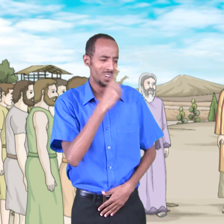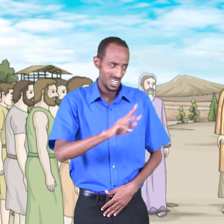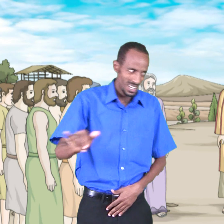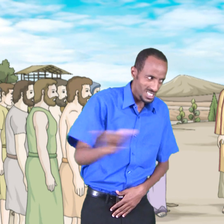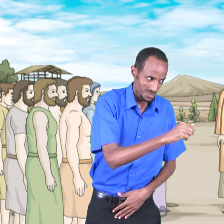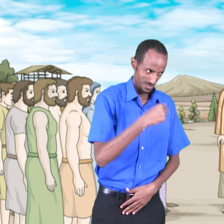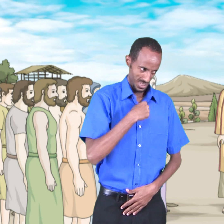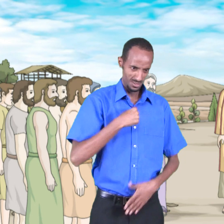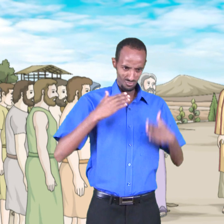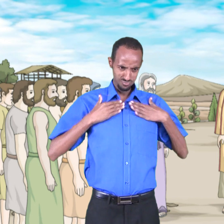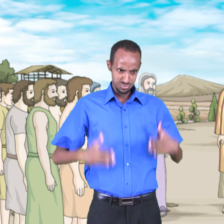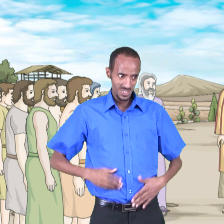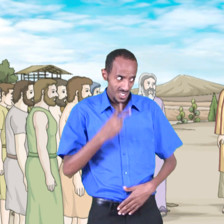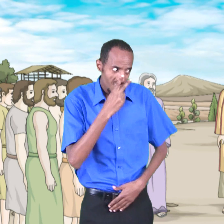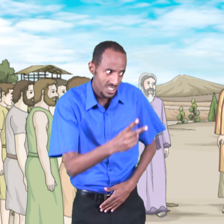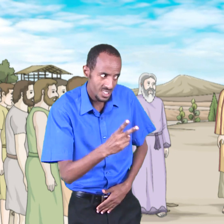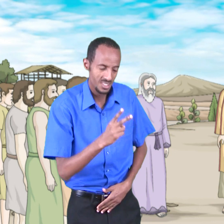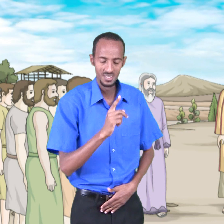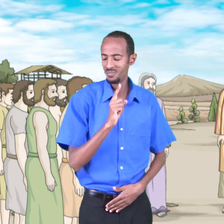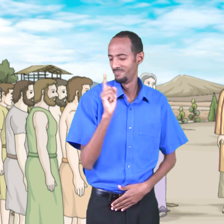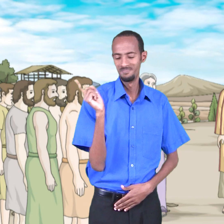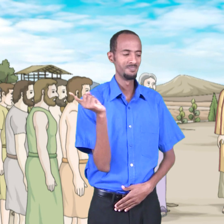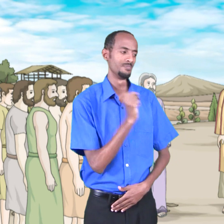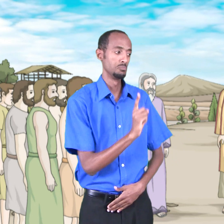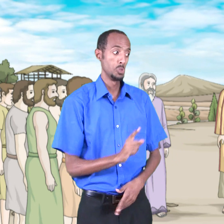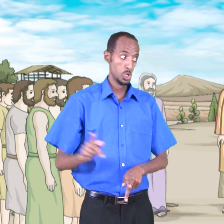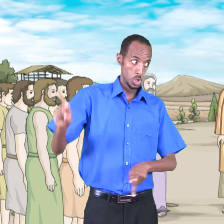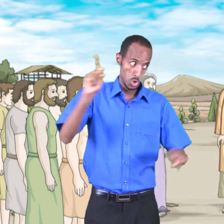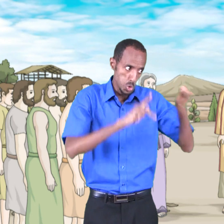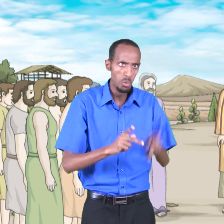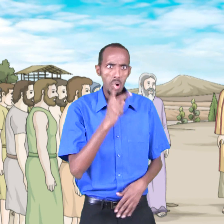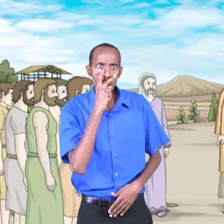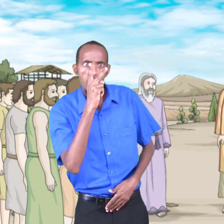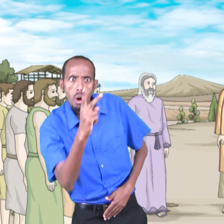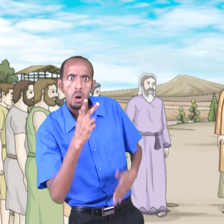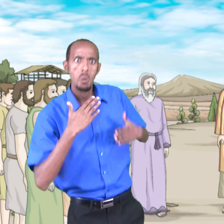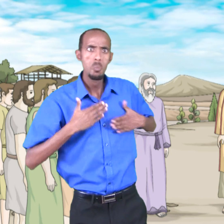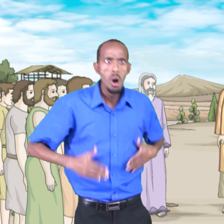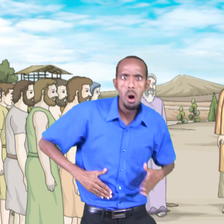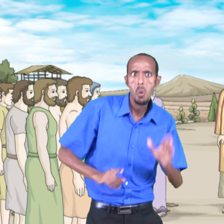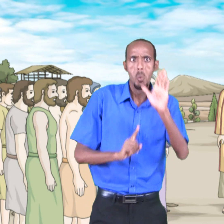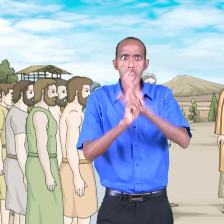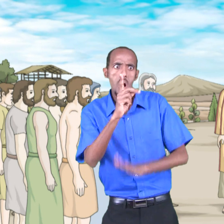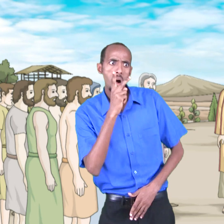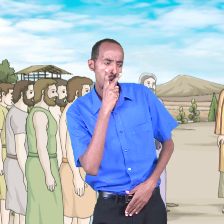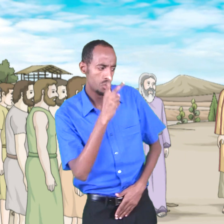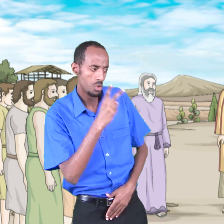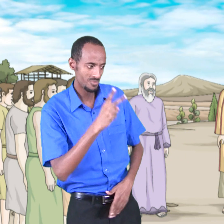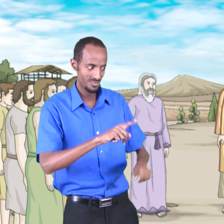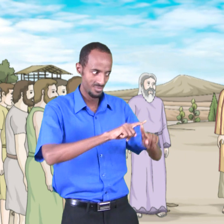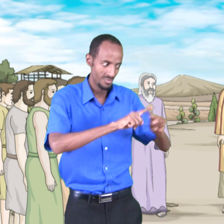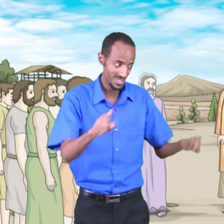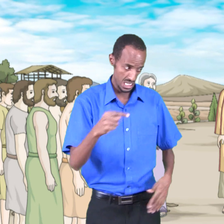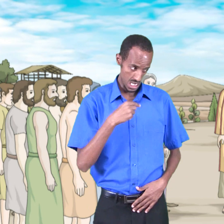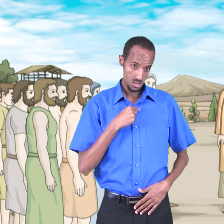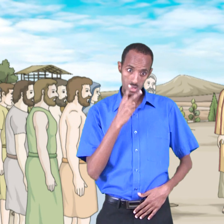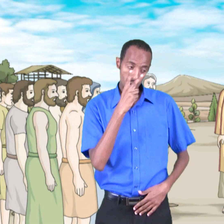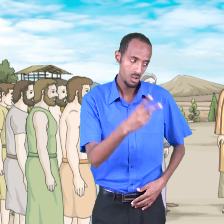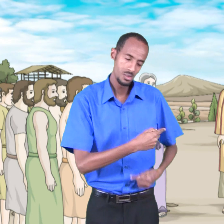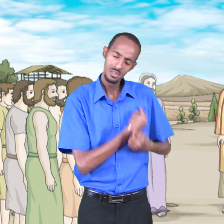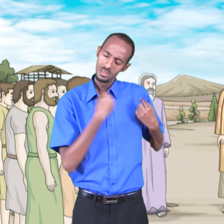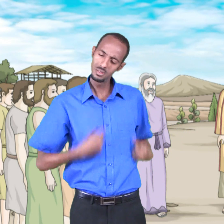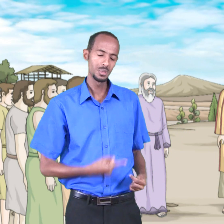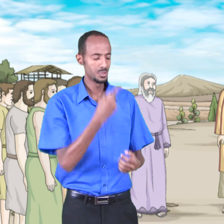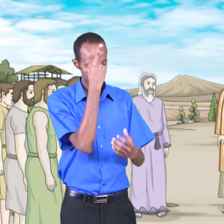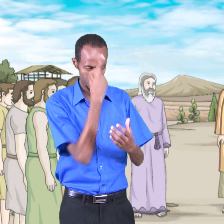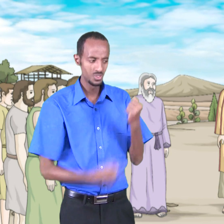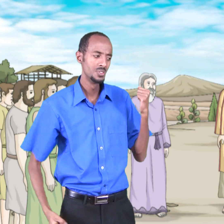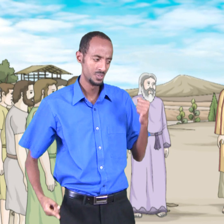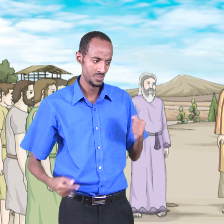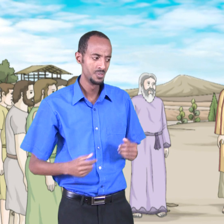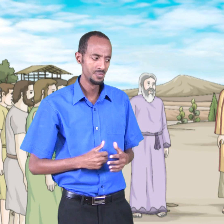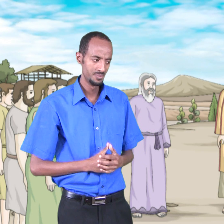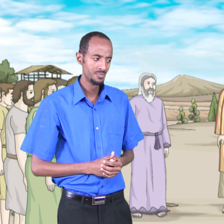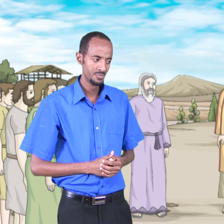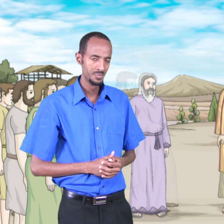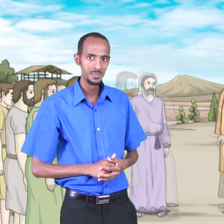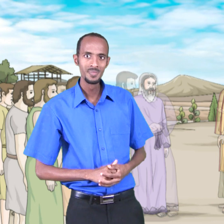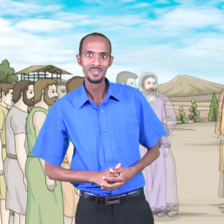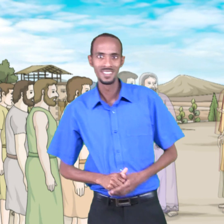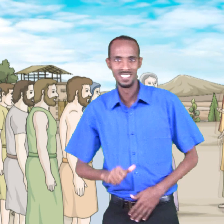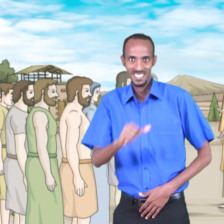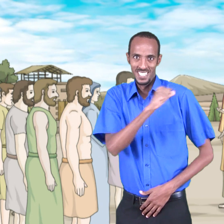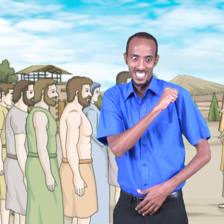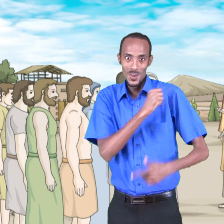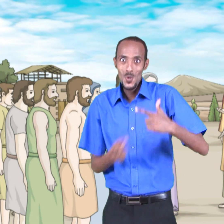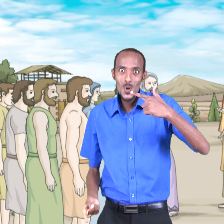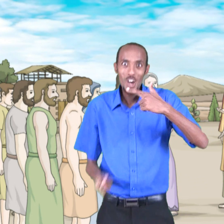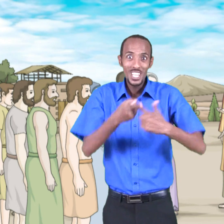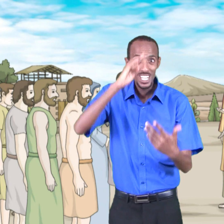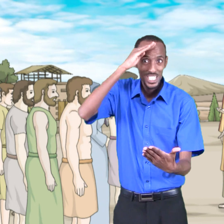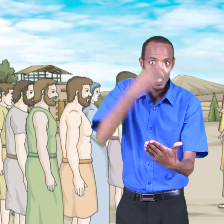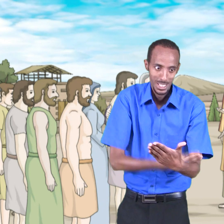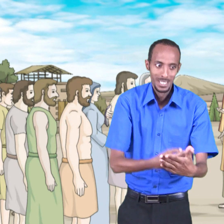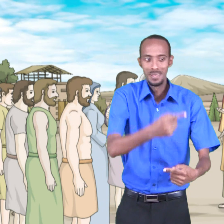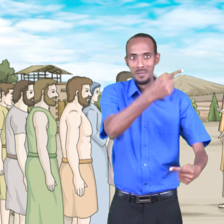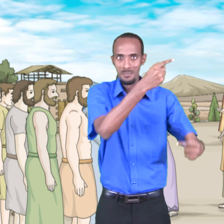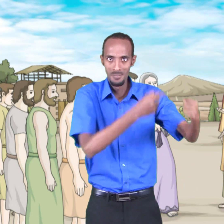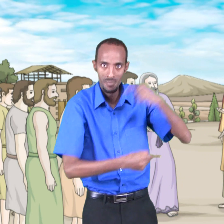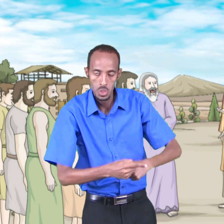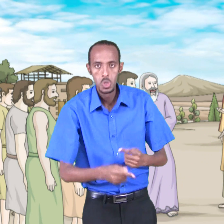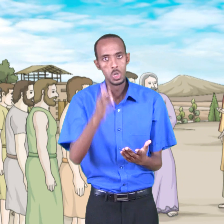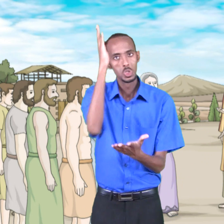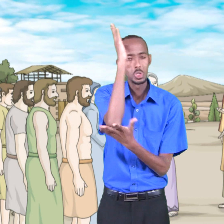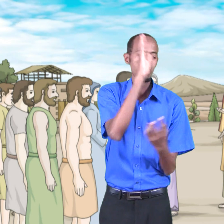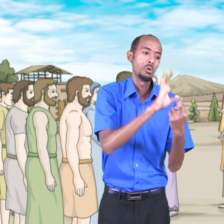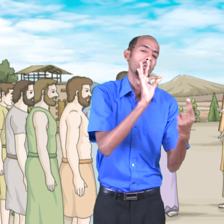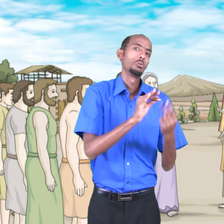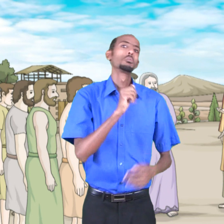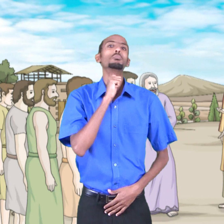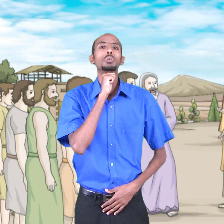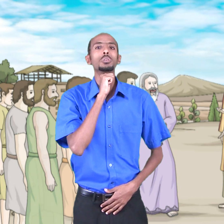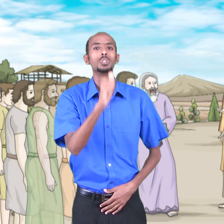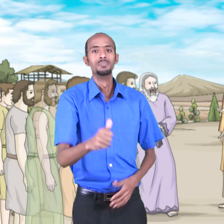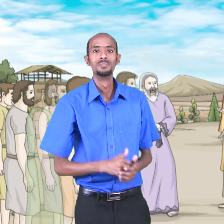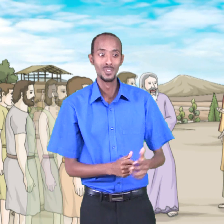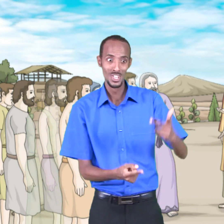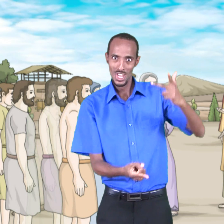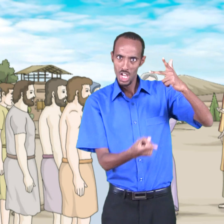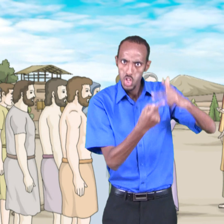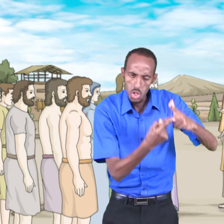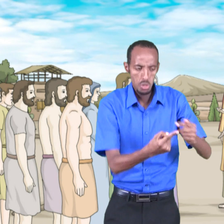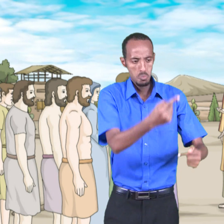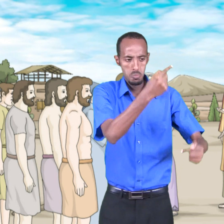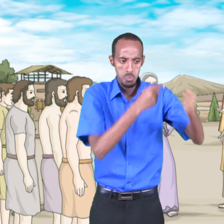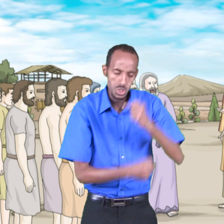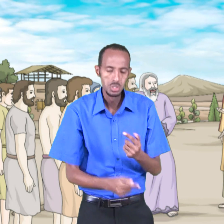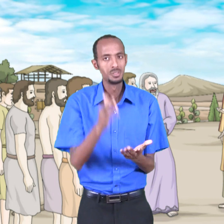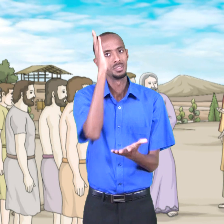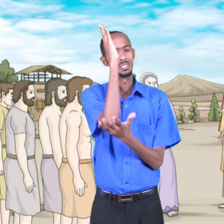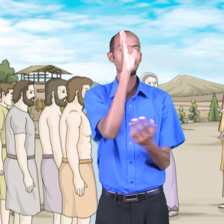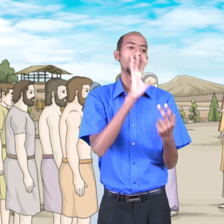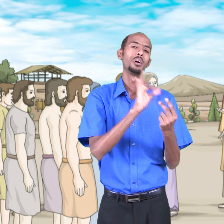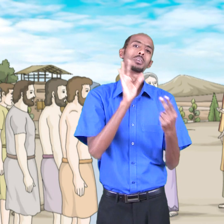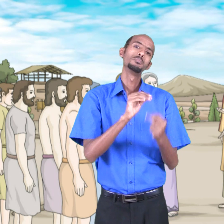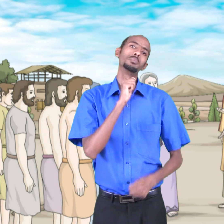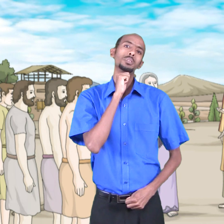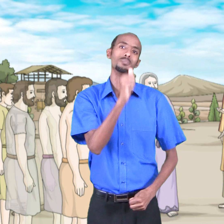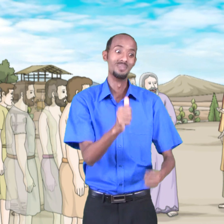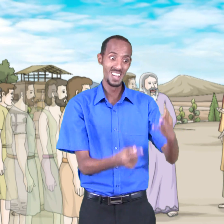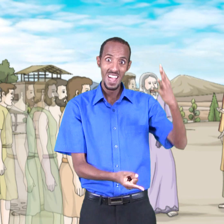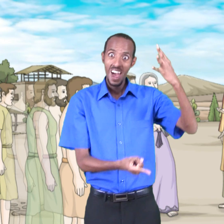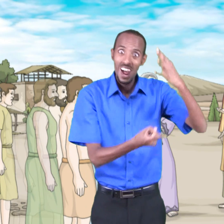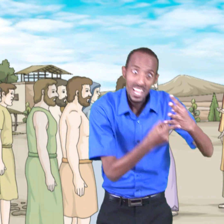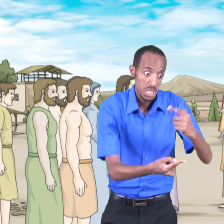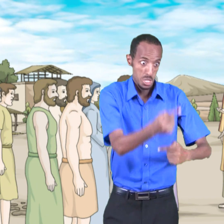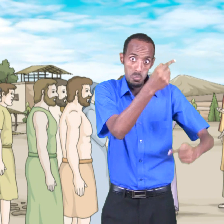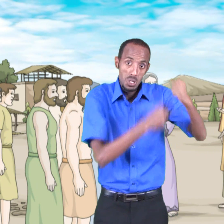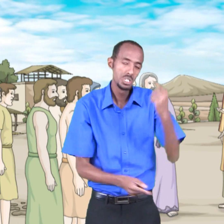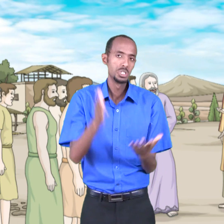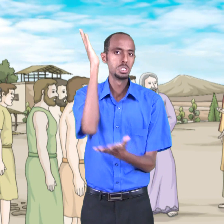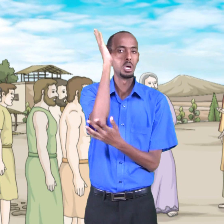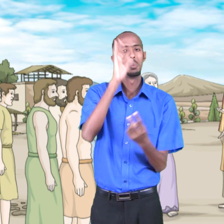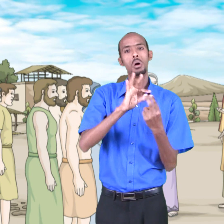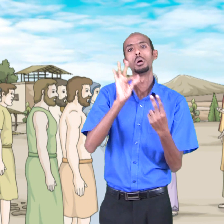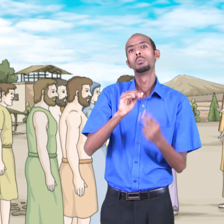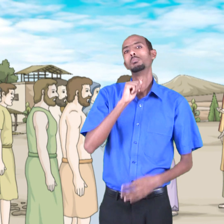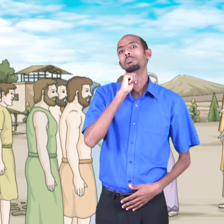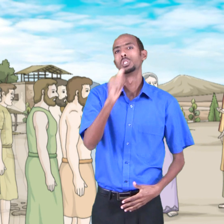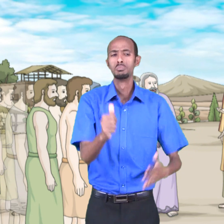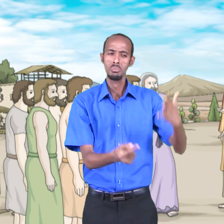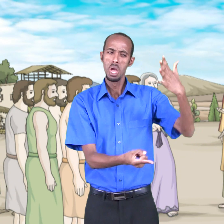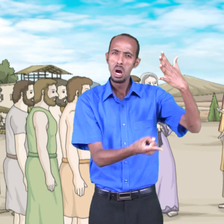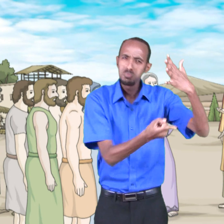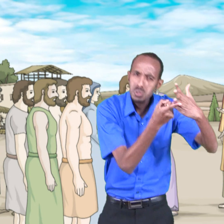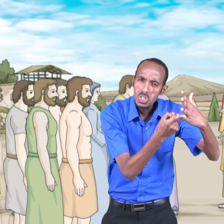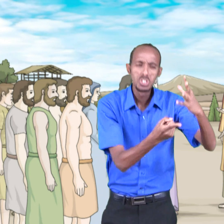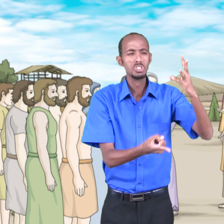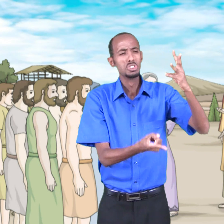Then Jesse called Abinadab and presented him to Samuel, who said, “The LORD has not chosen this one either.”